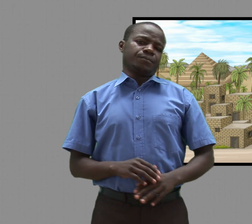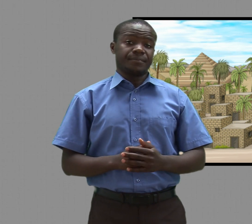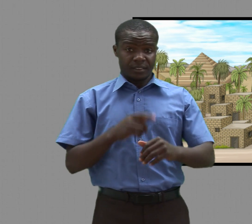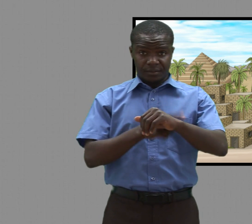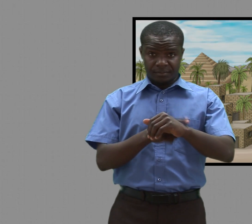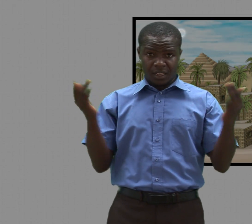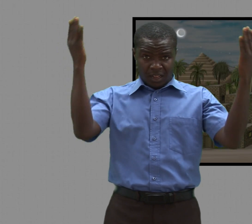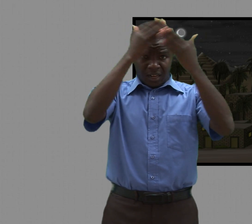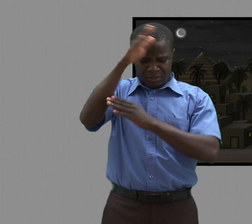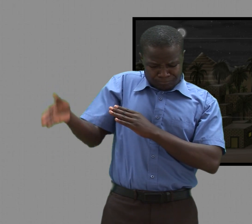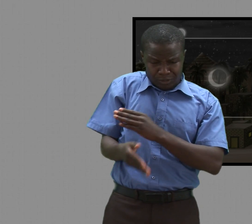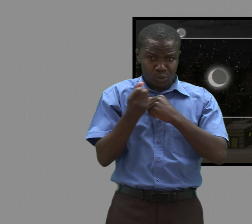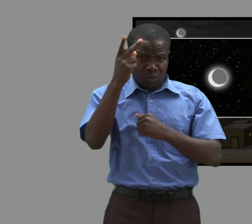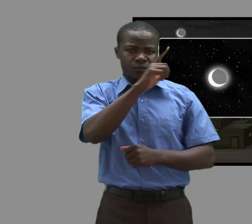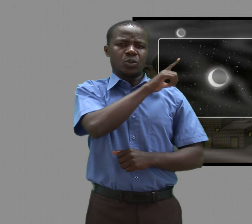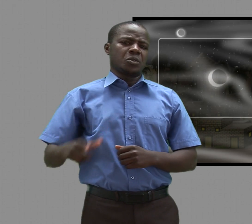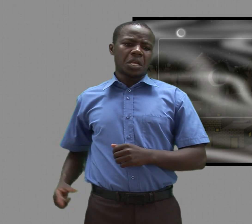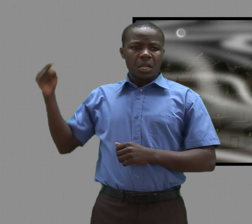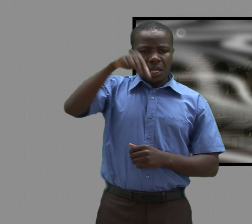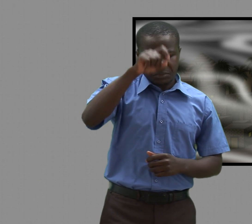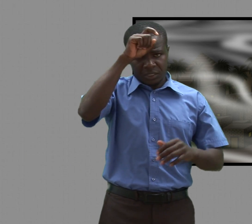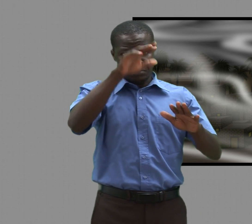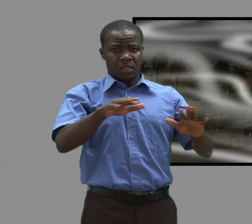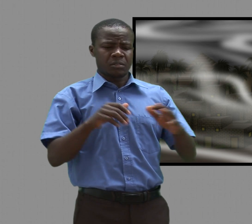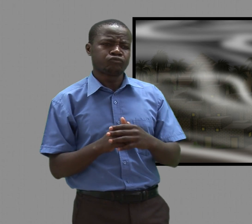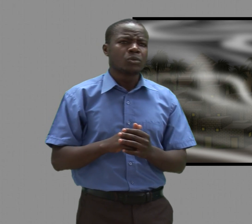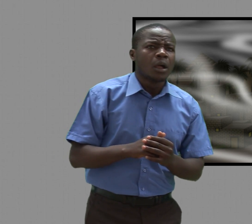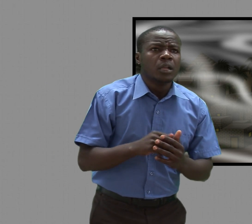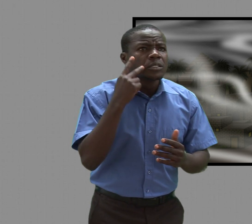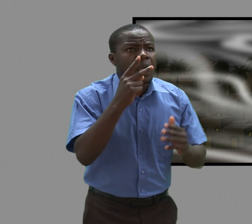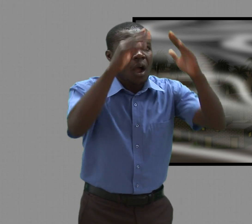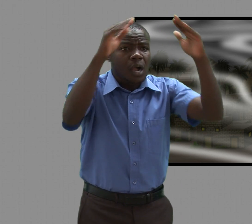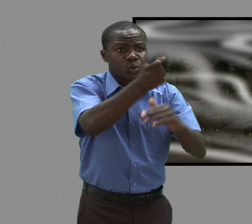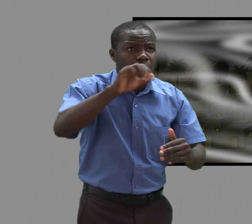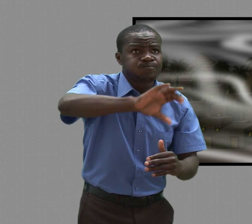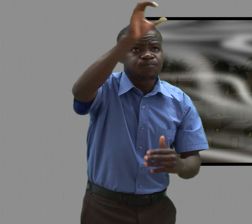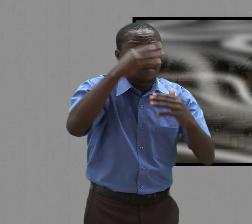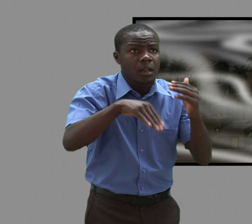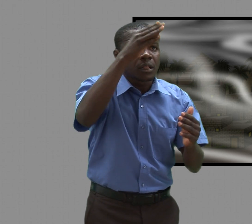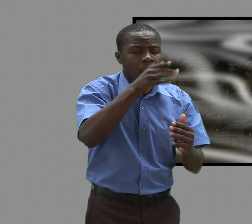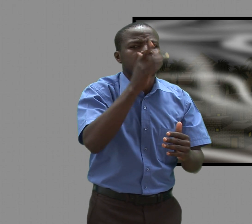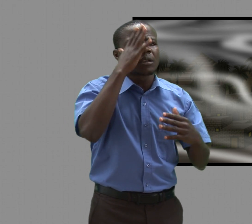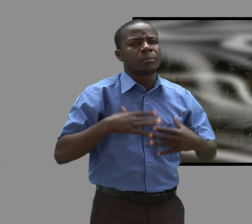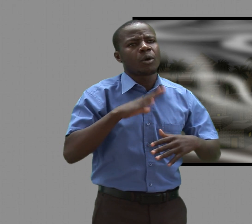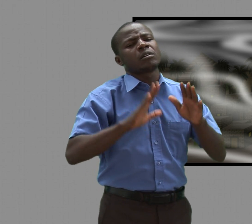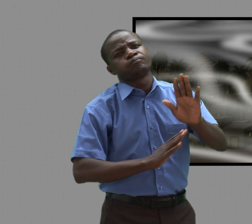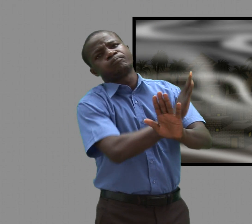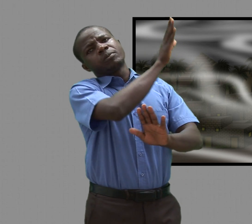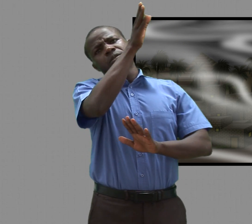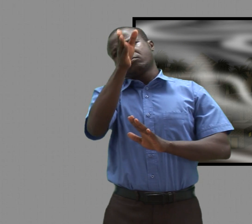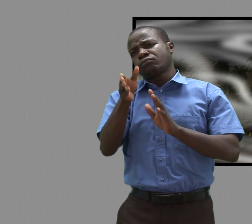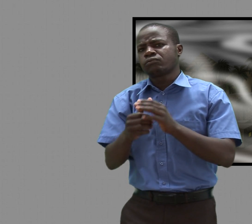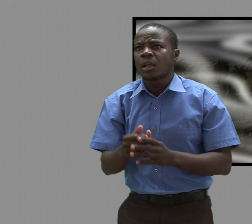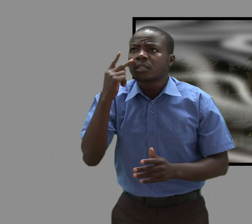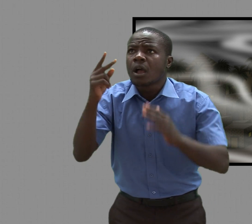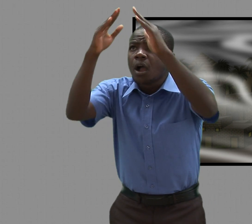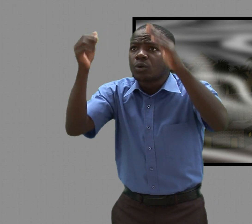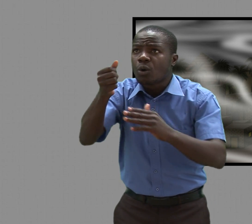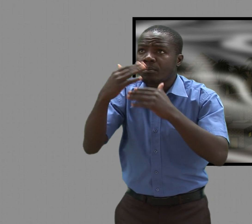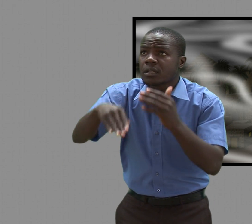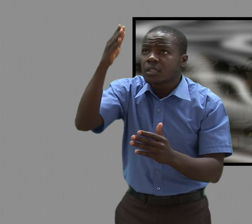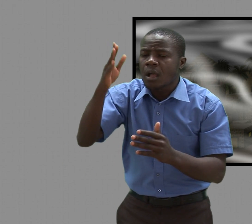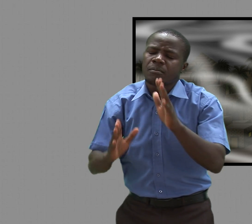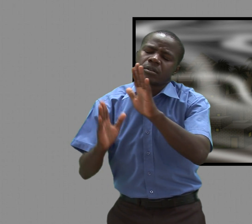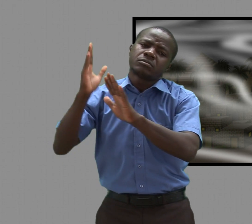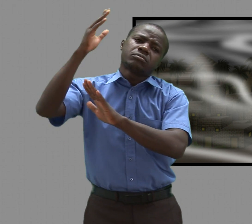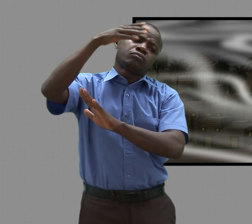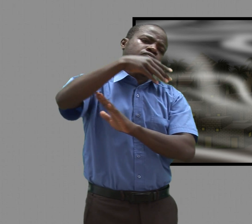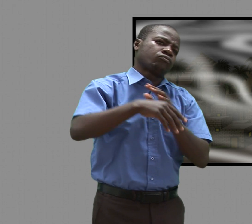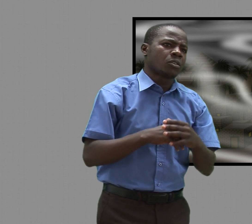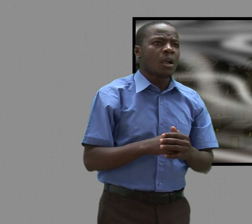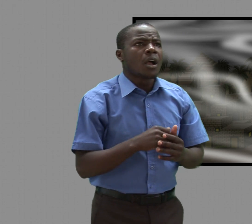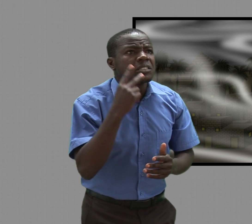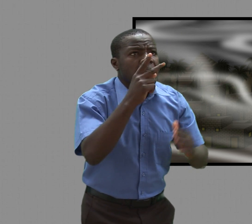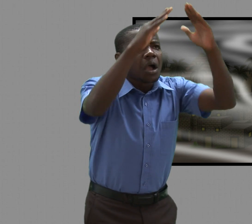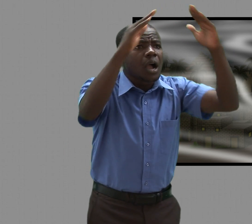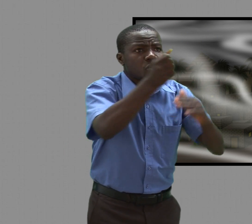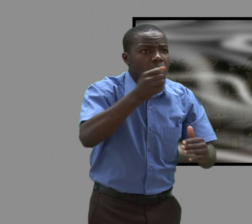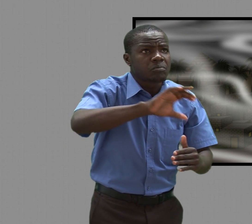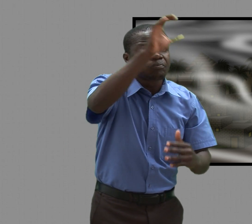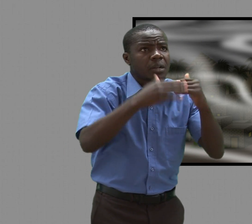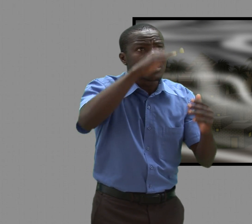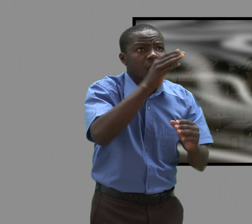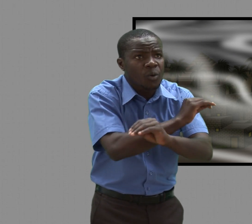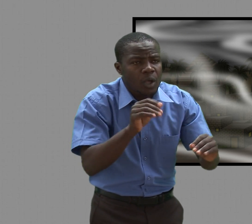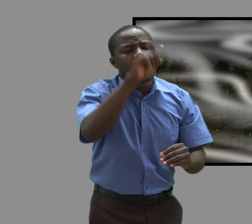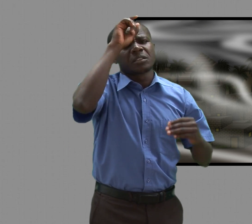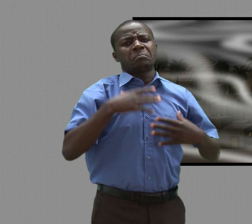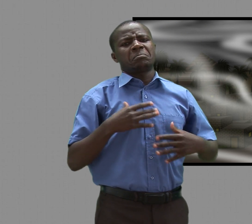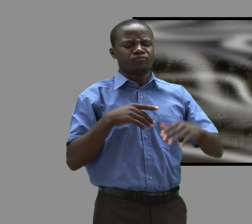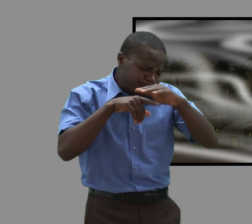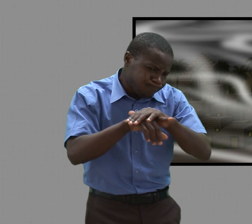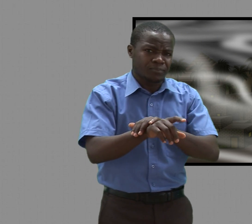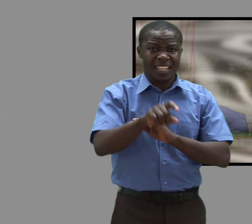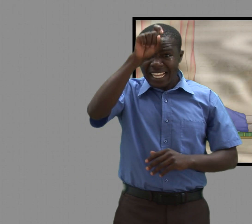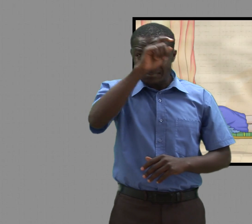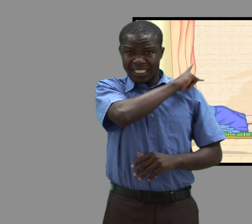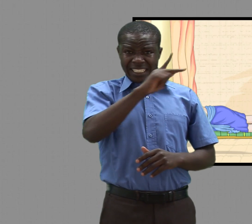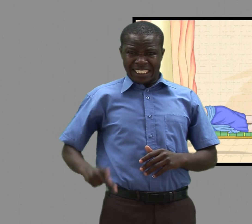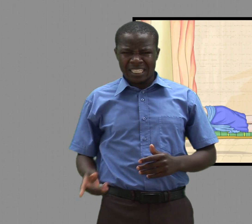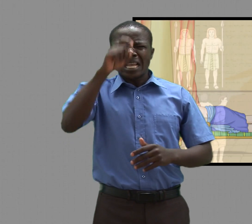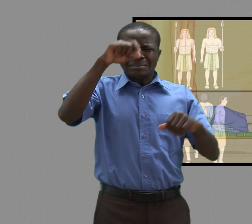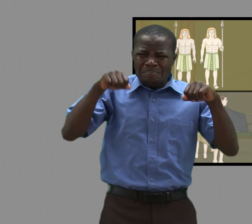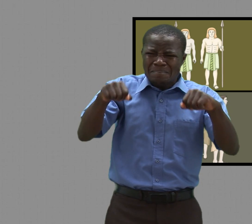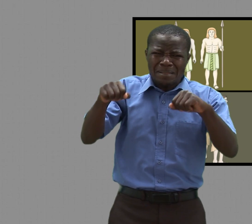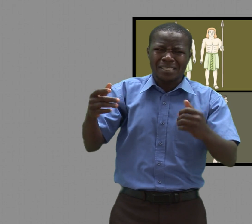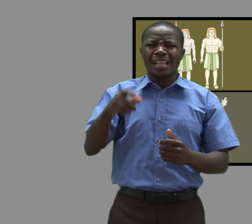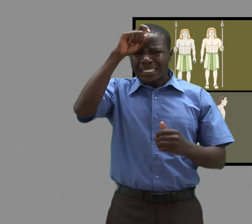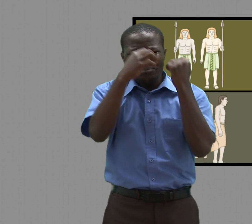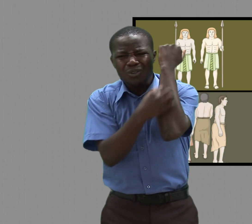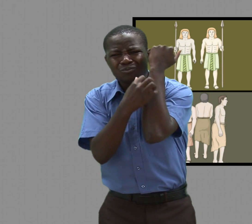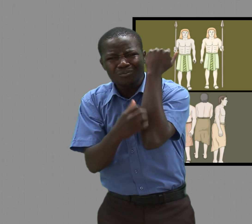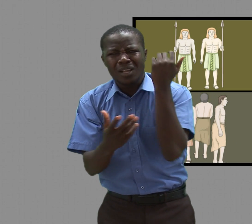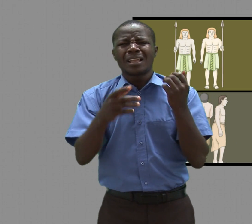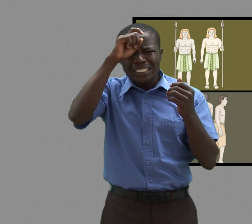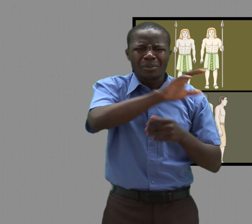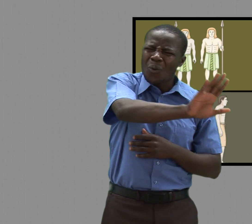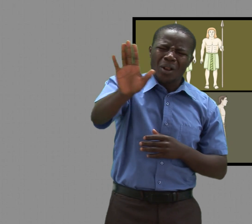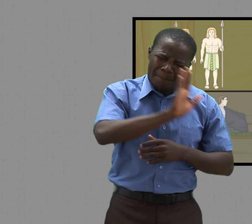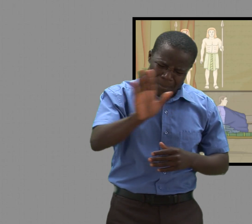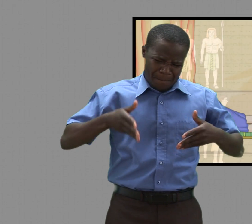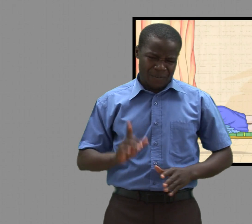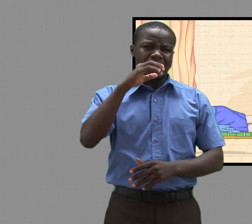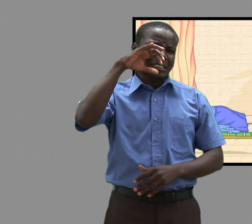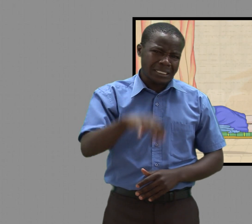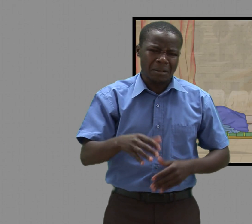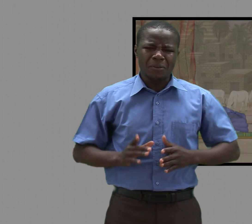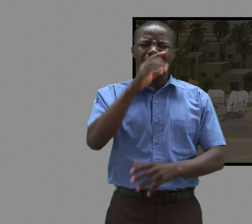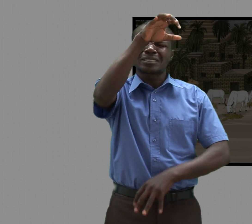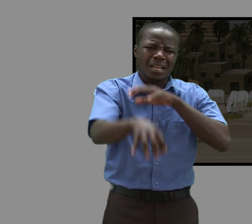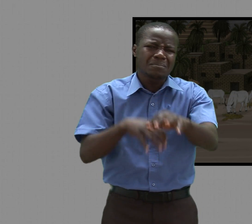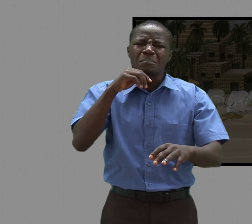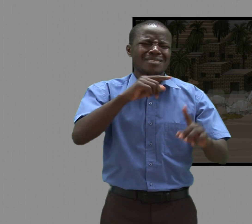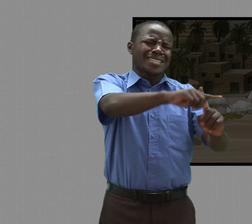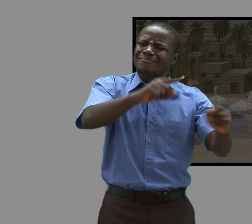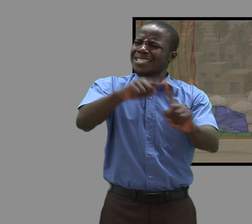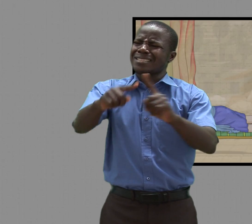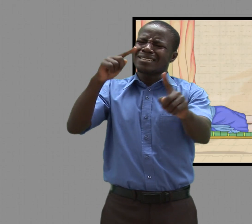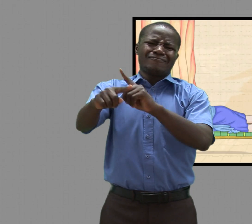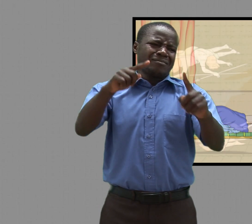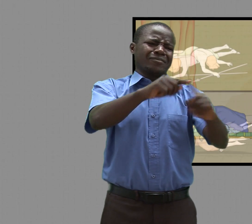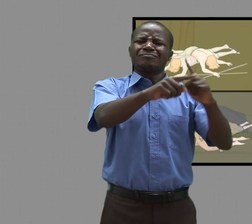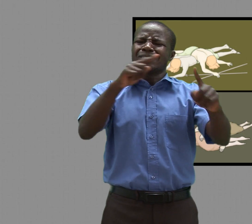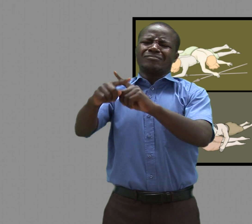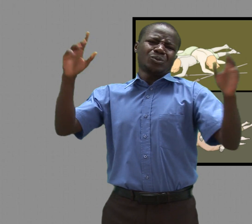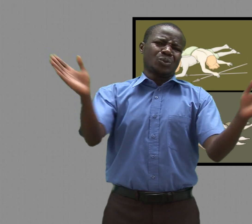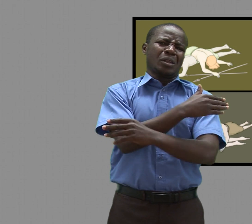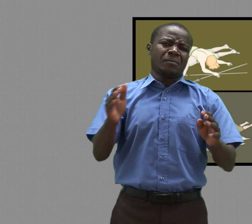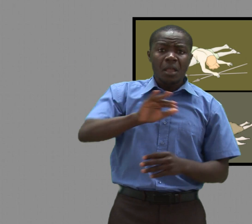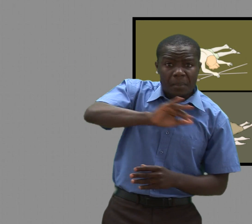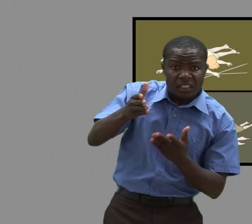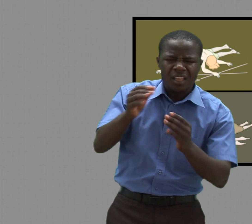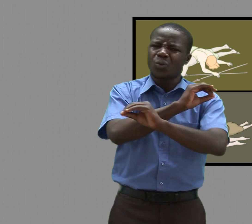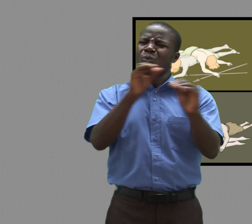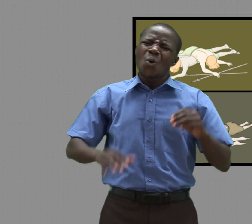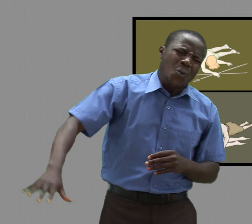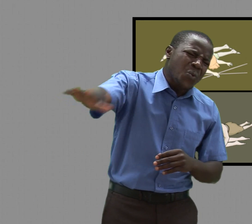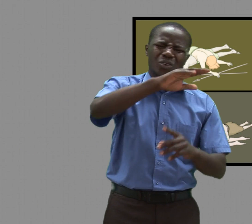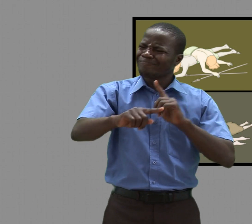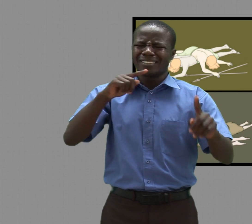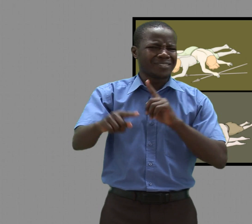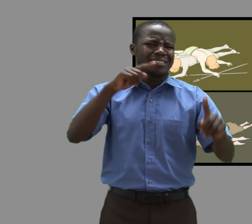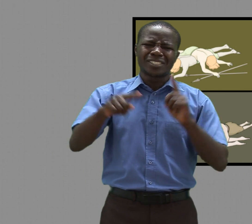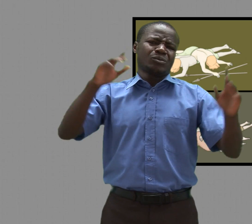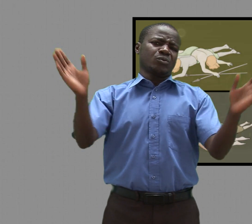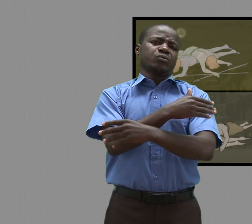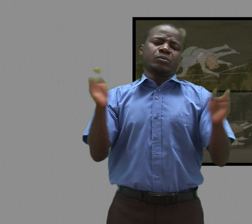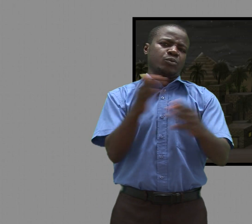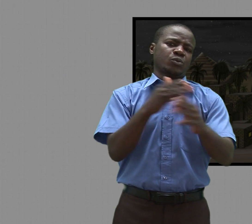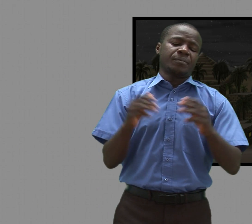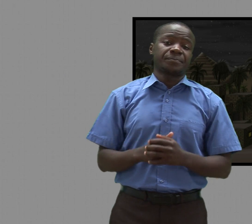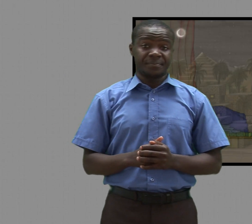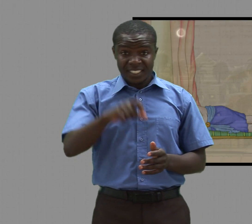Now at midnight the LORD struck down every firstborn male in the land of Egypt, from the firstborn of Pharaoh, who sat on his throne, to the firstborn of the prisoner in the dungeon, as well as all the firstborn among the livestock.